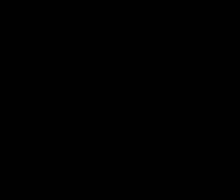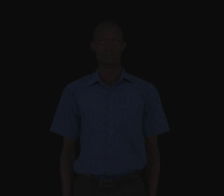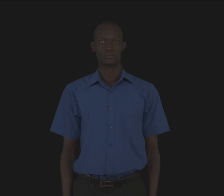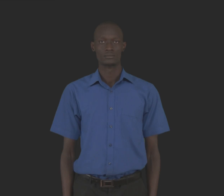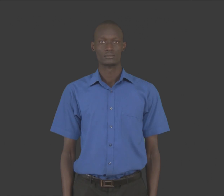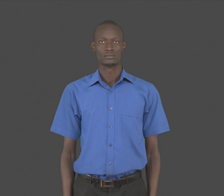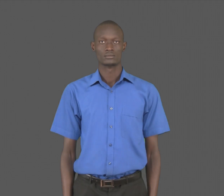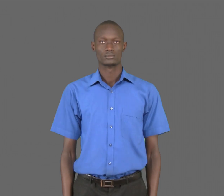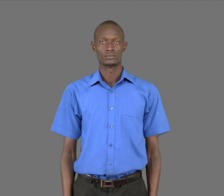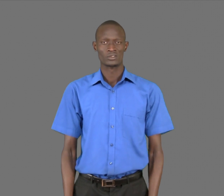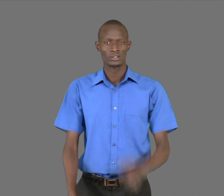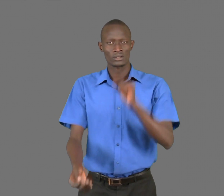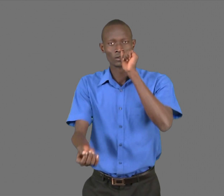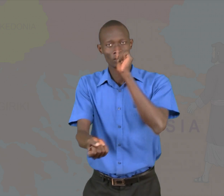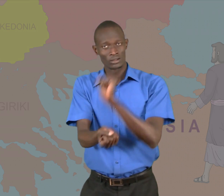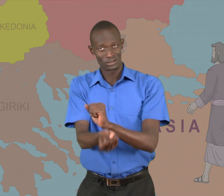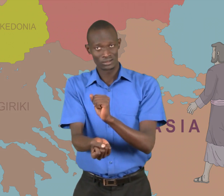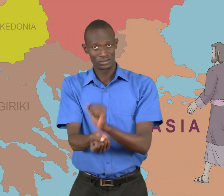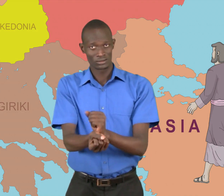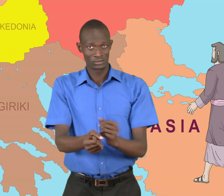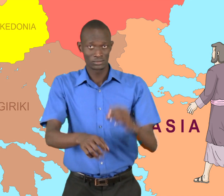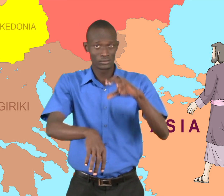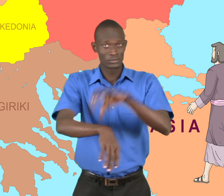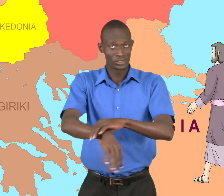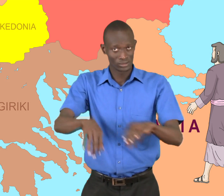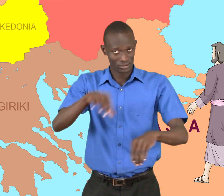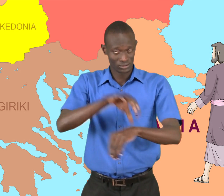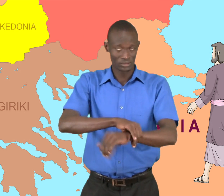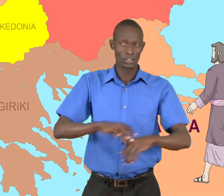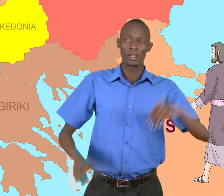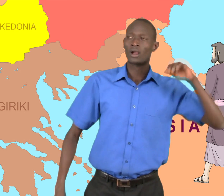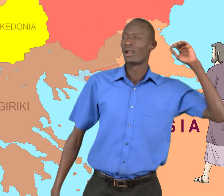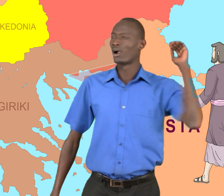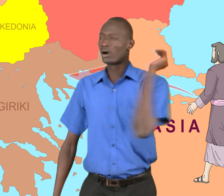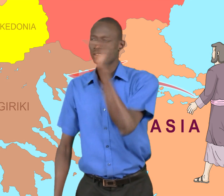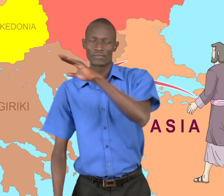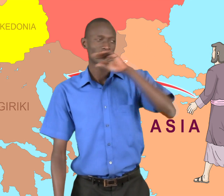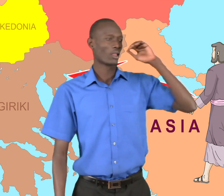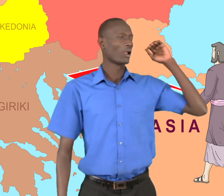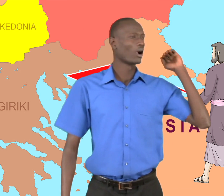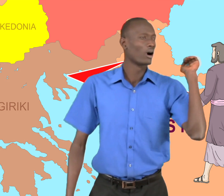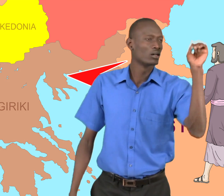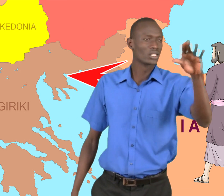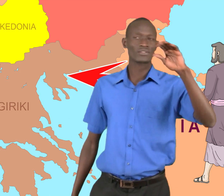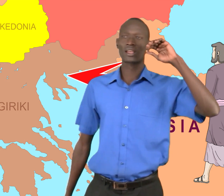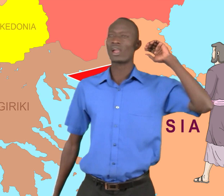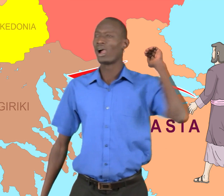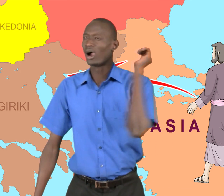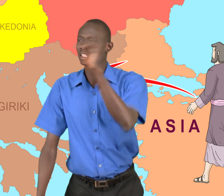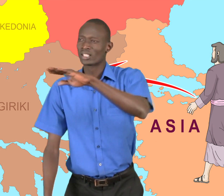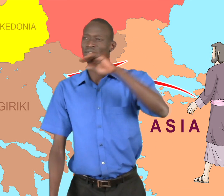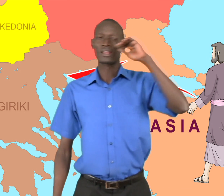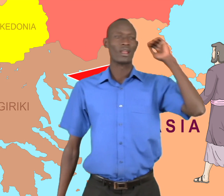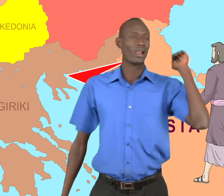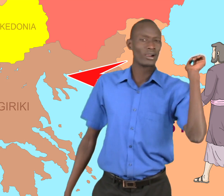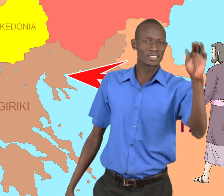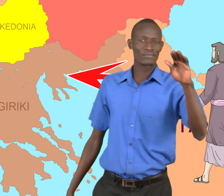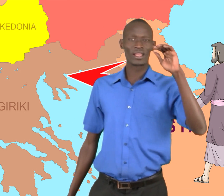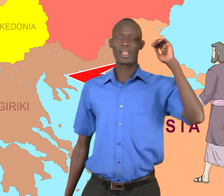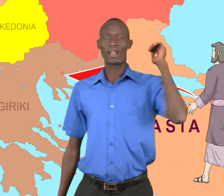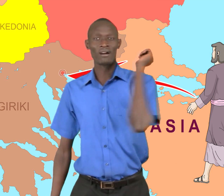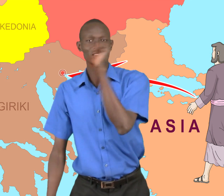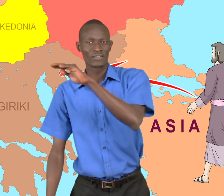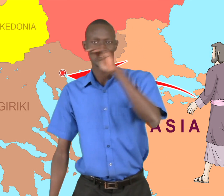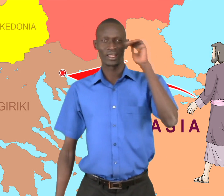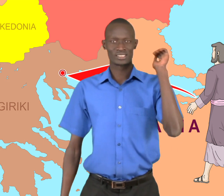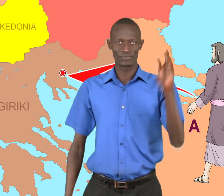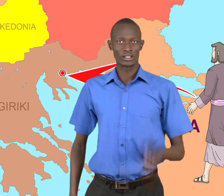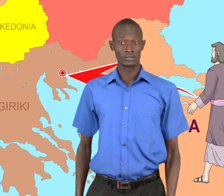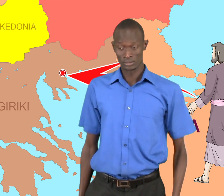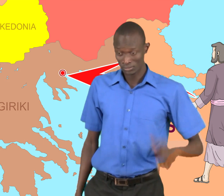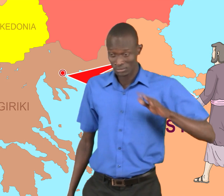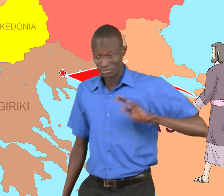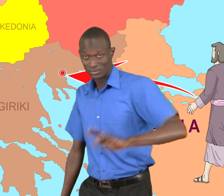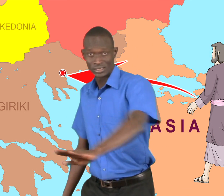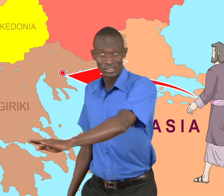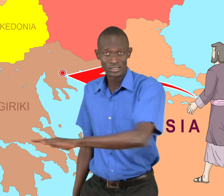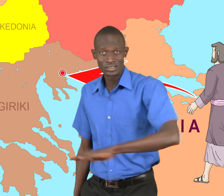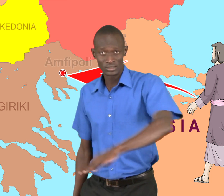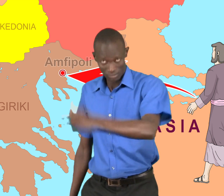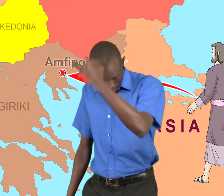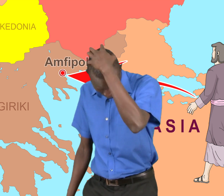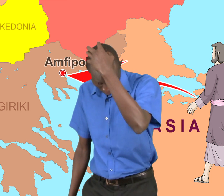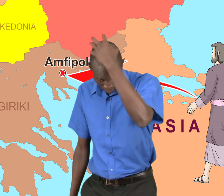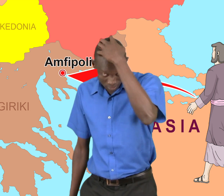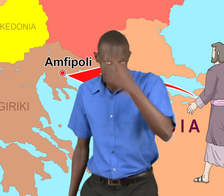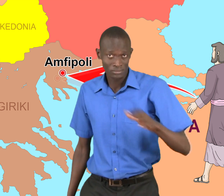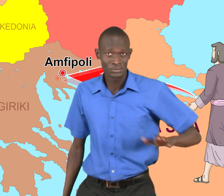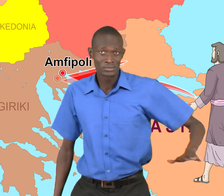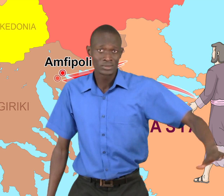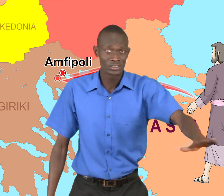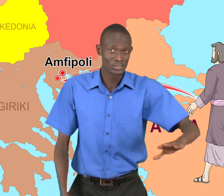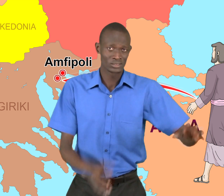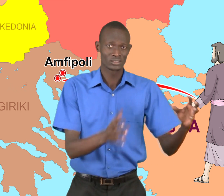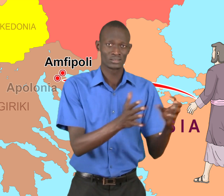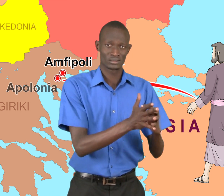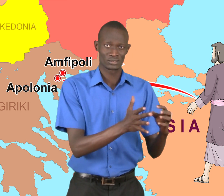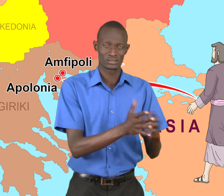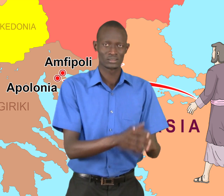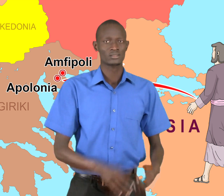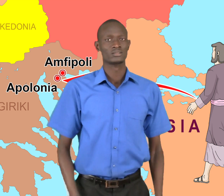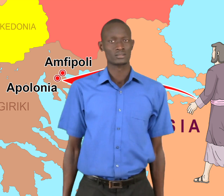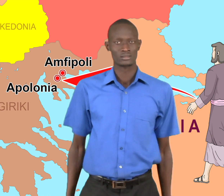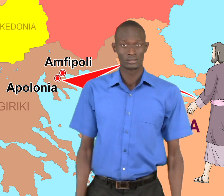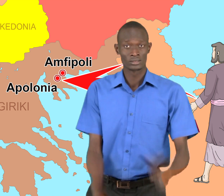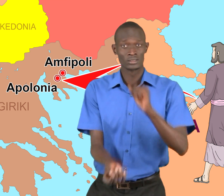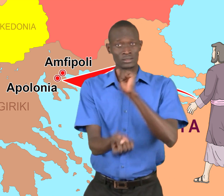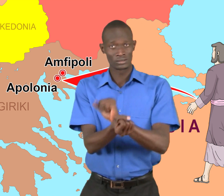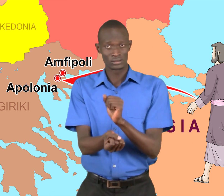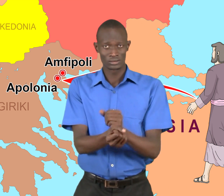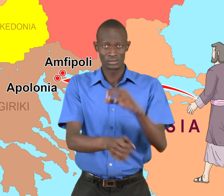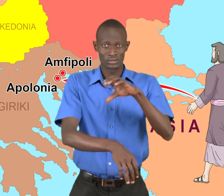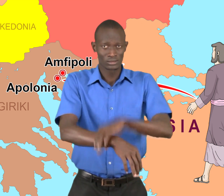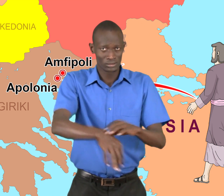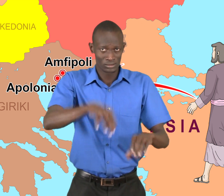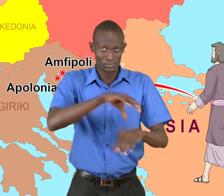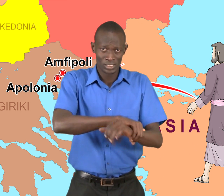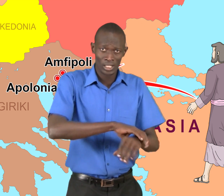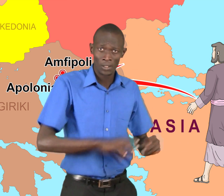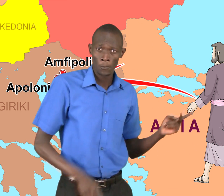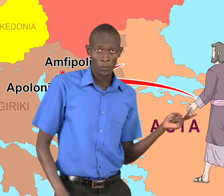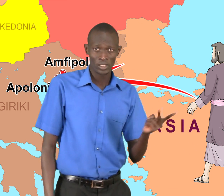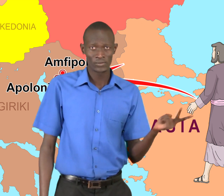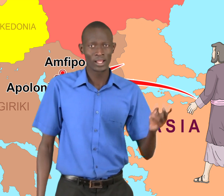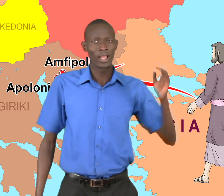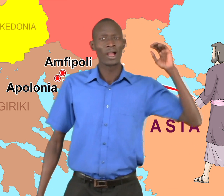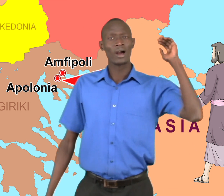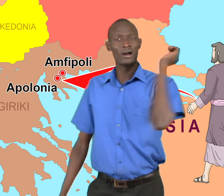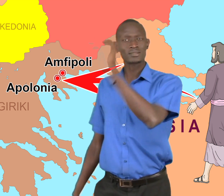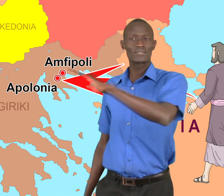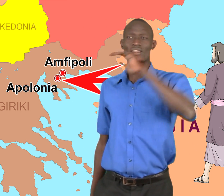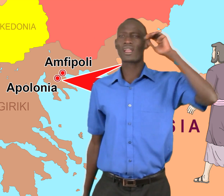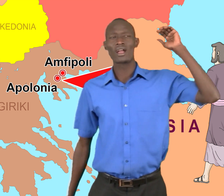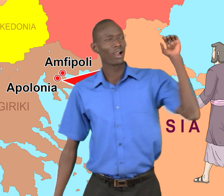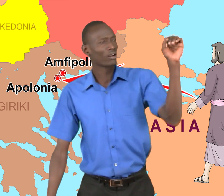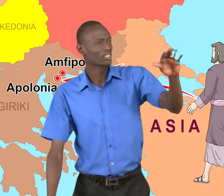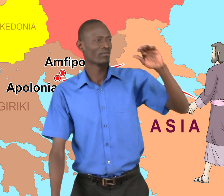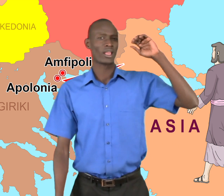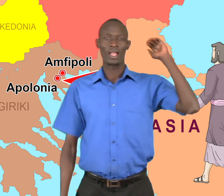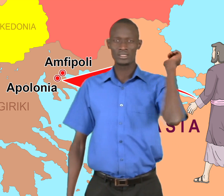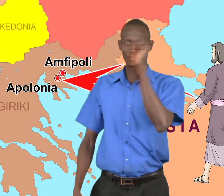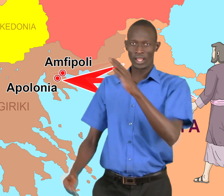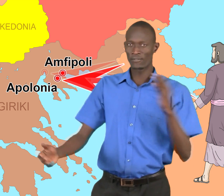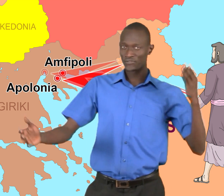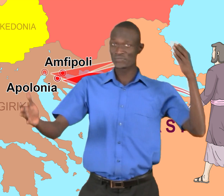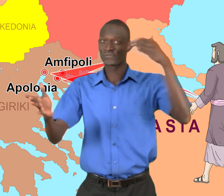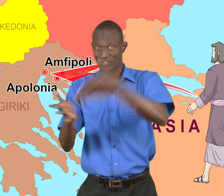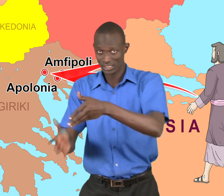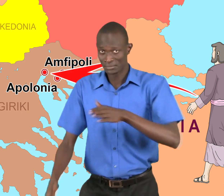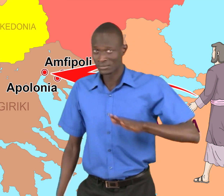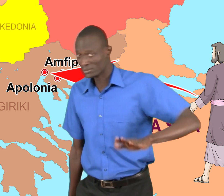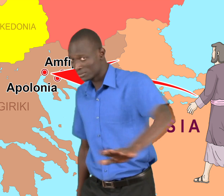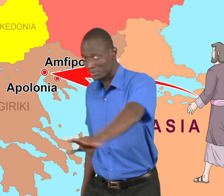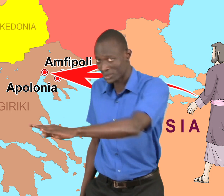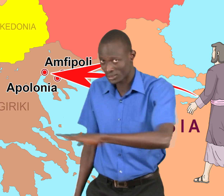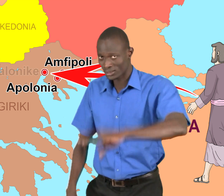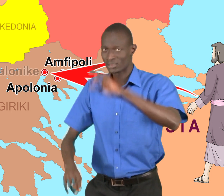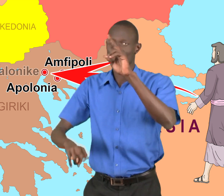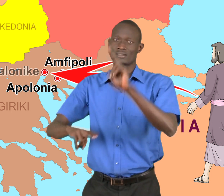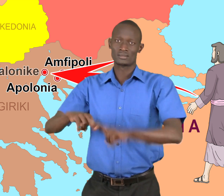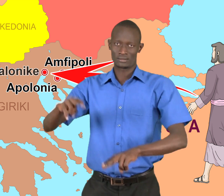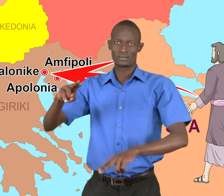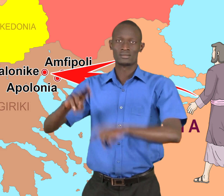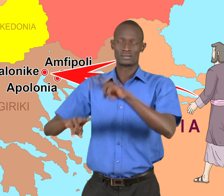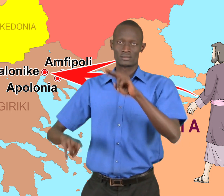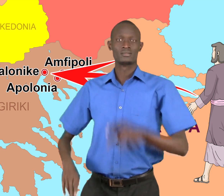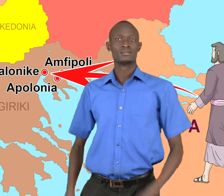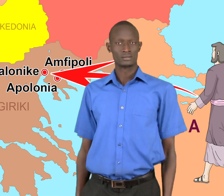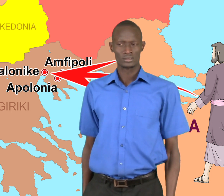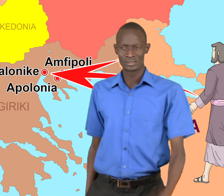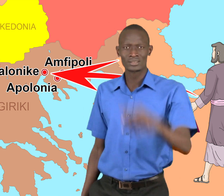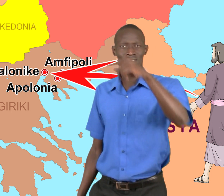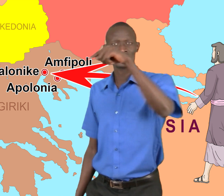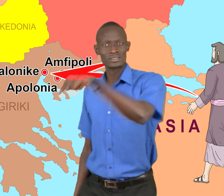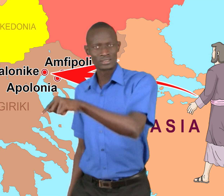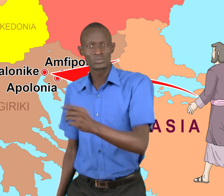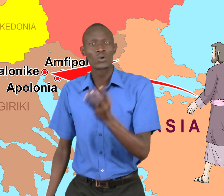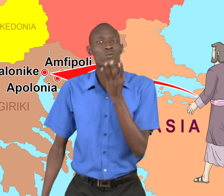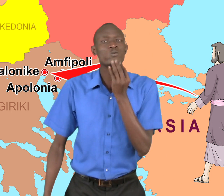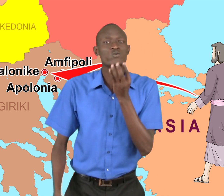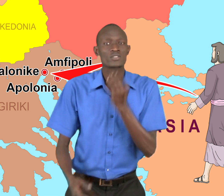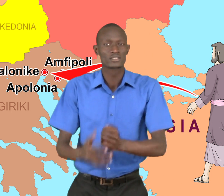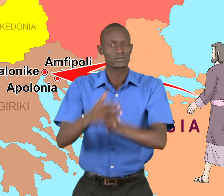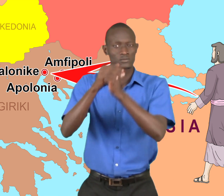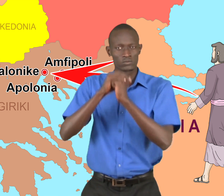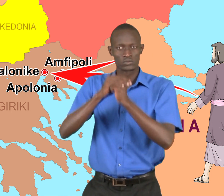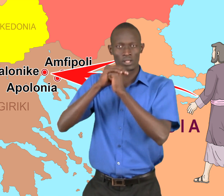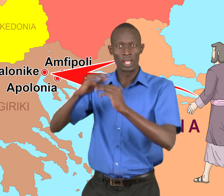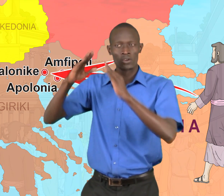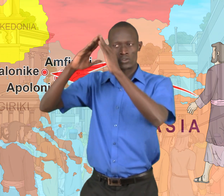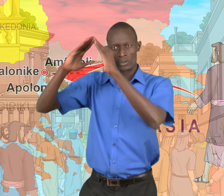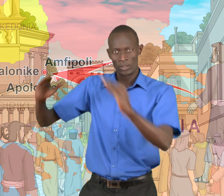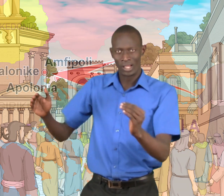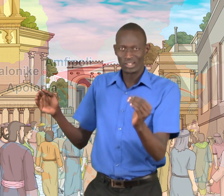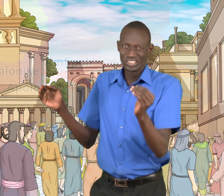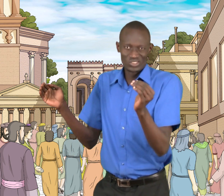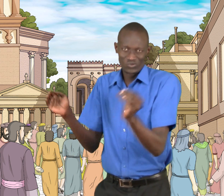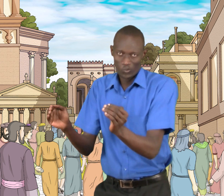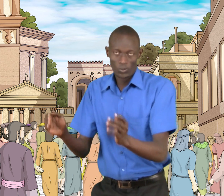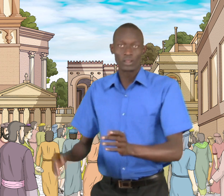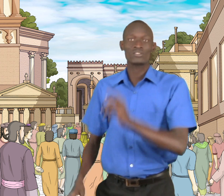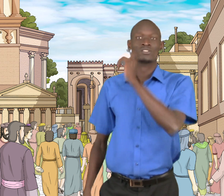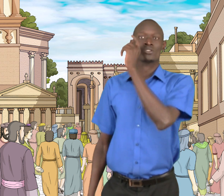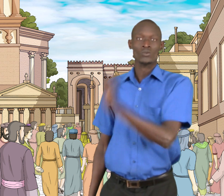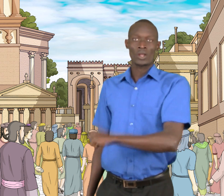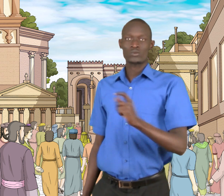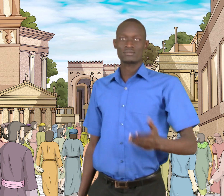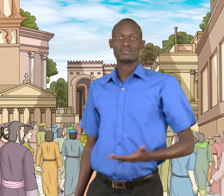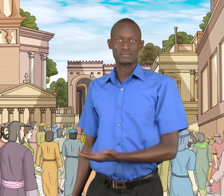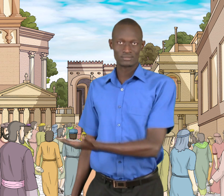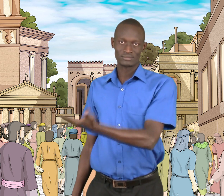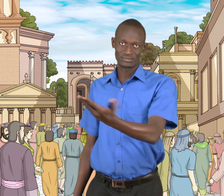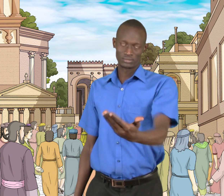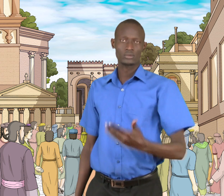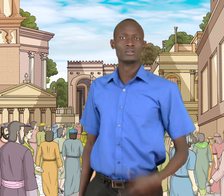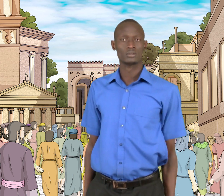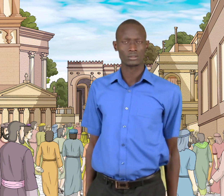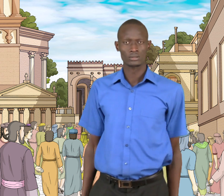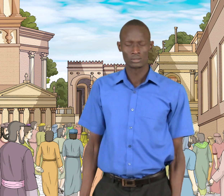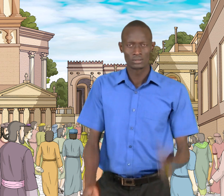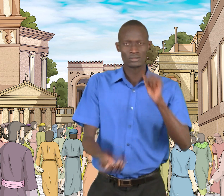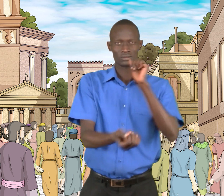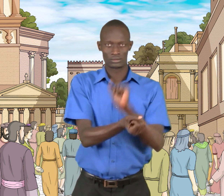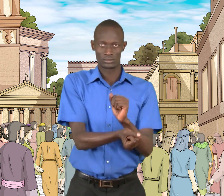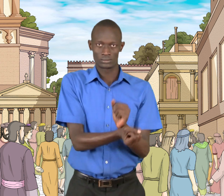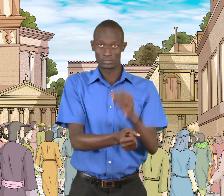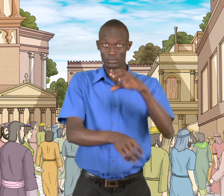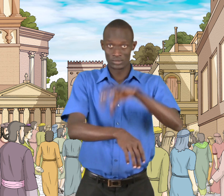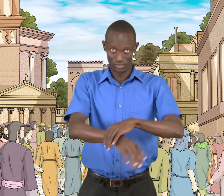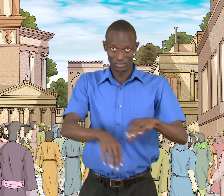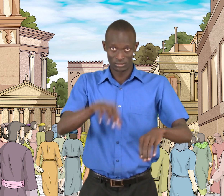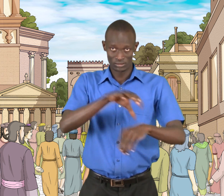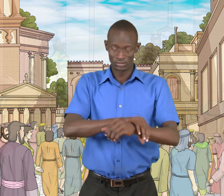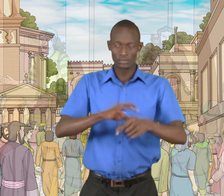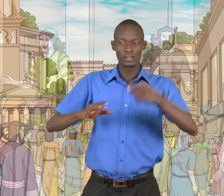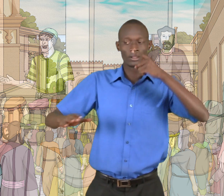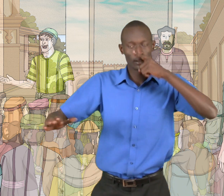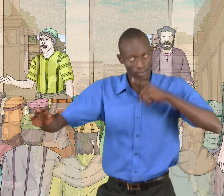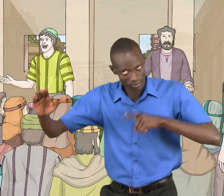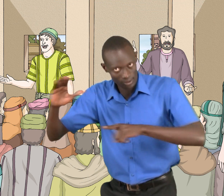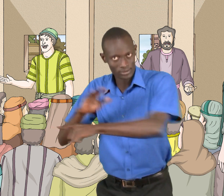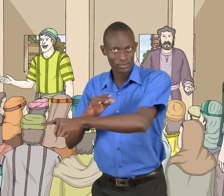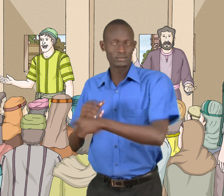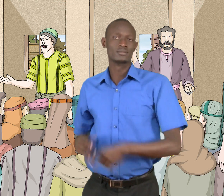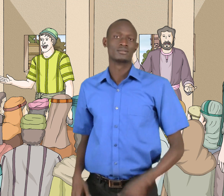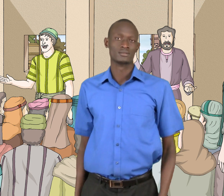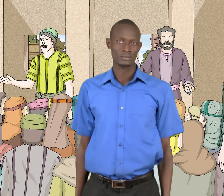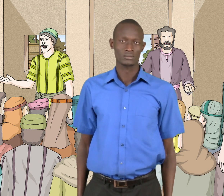When they had passed through Amphipolis and Apollonia, they came to Thessalonica, where there was a Jewish synagogue.